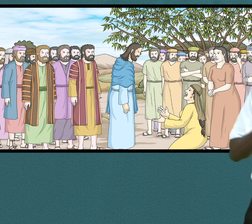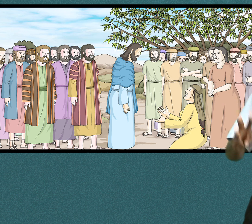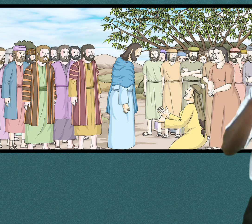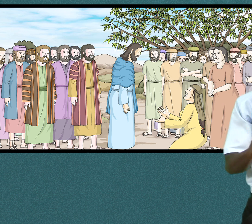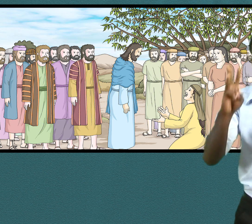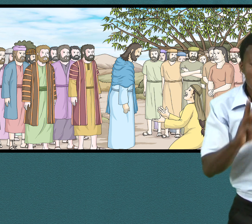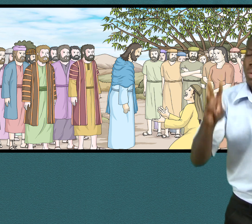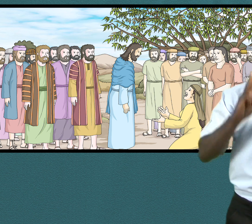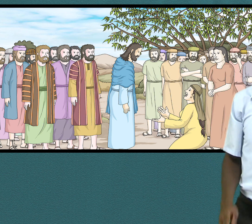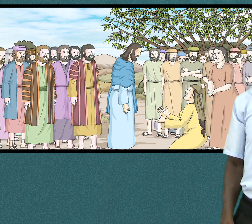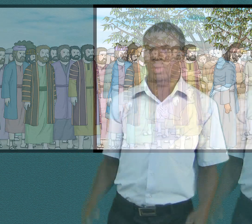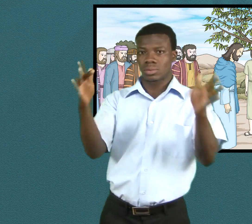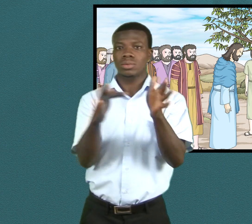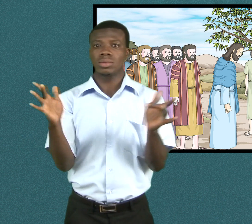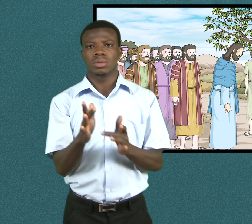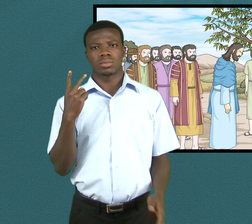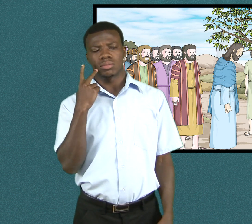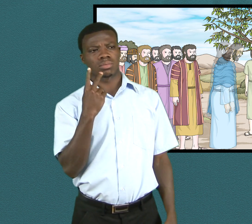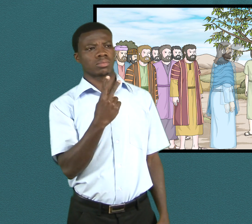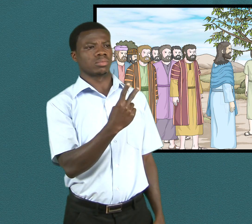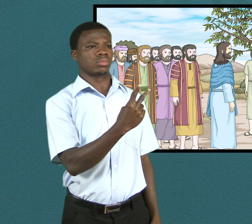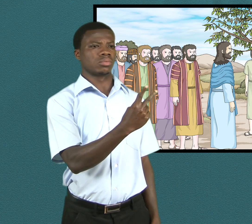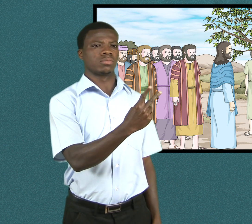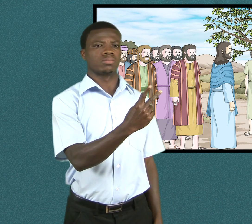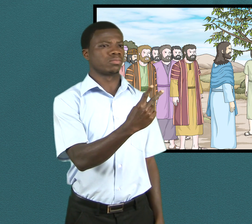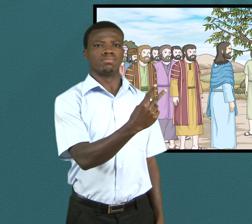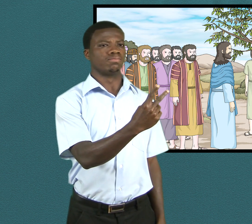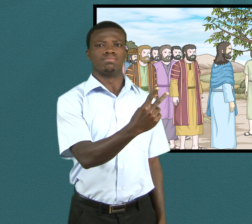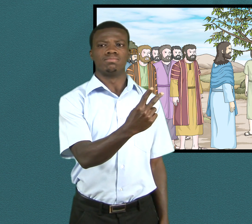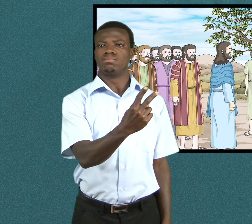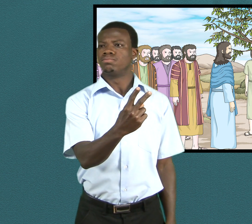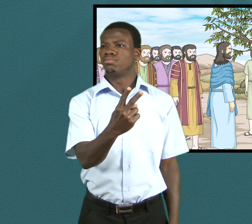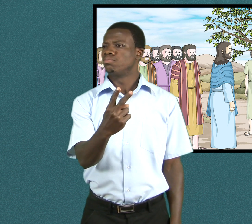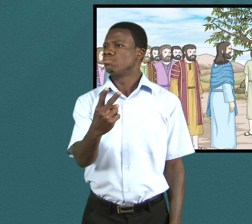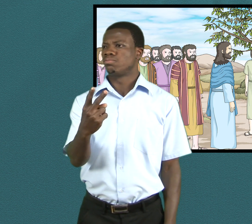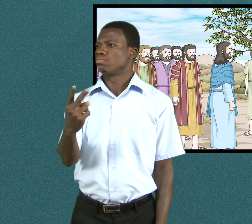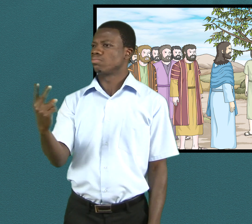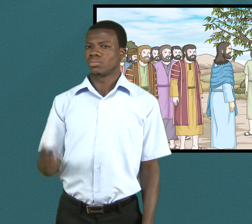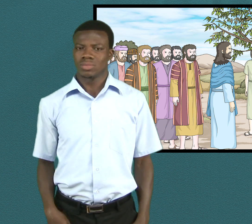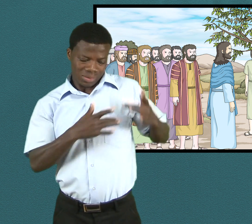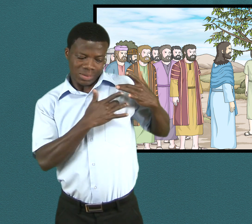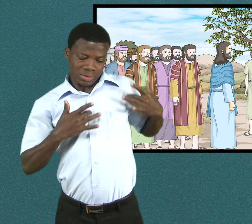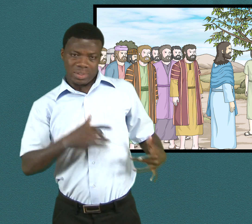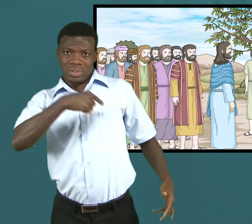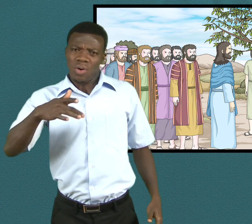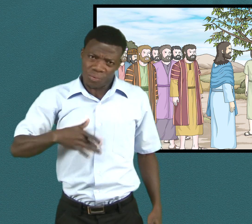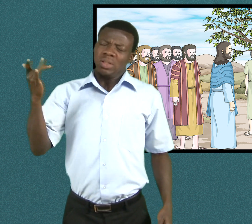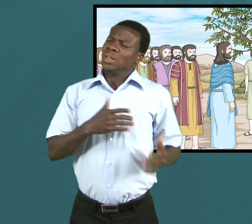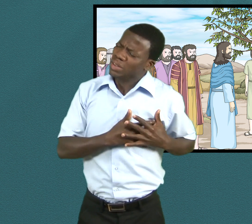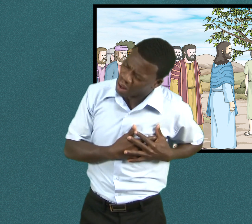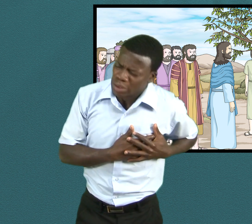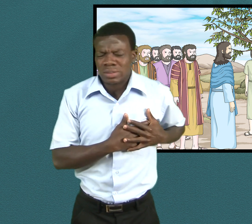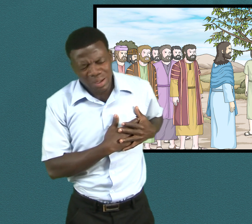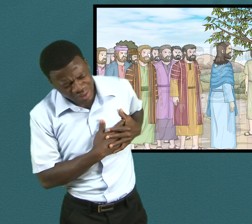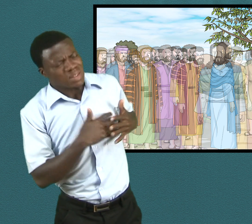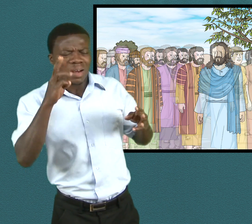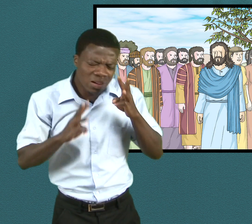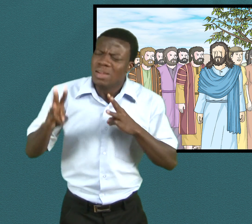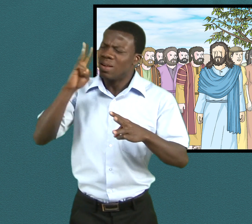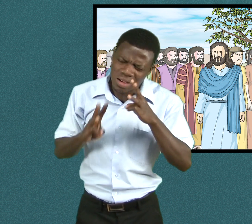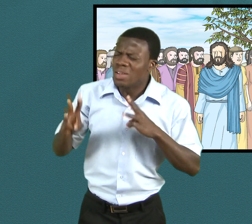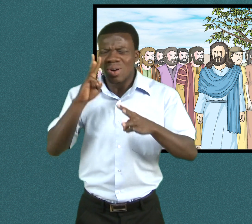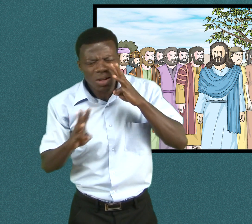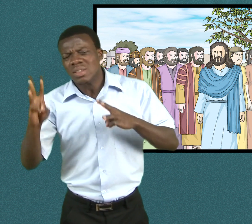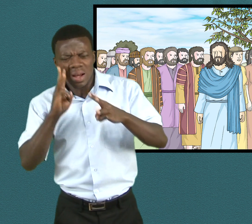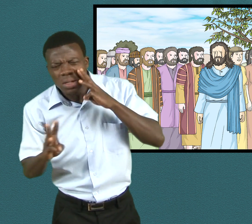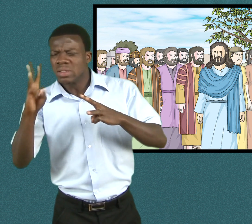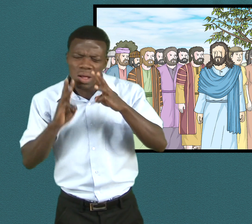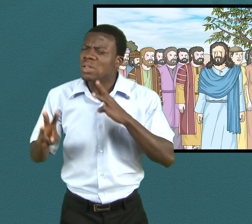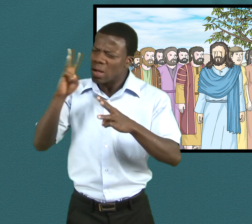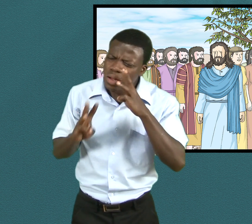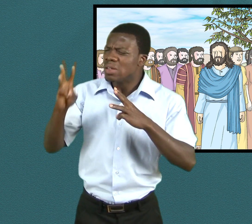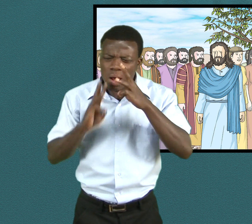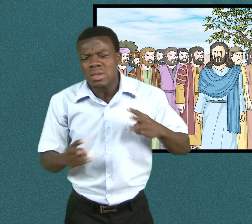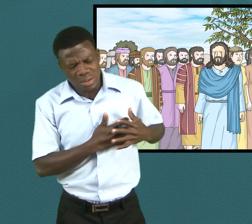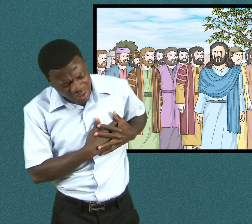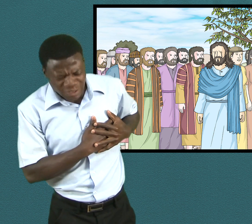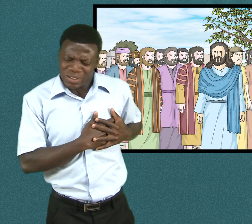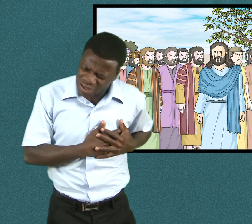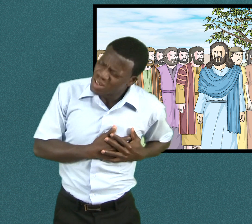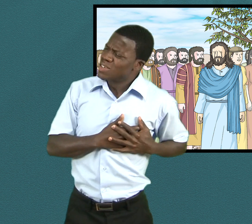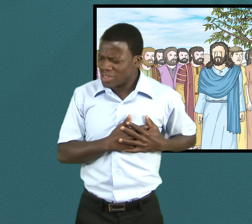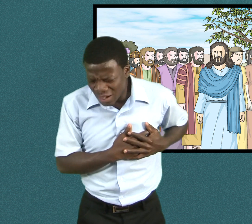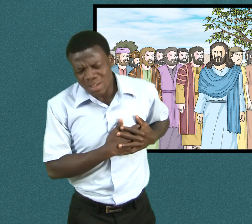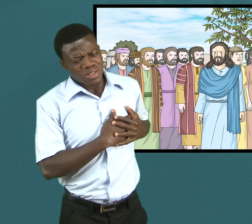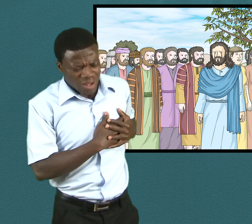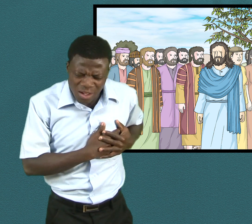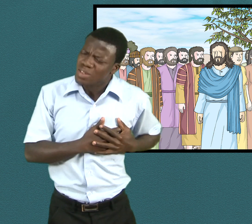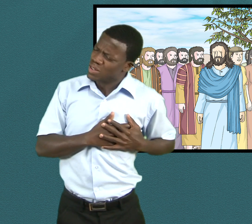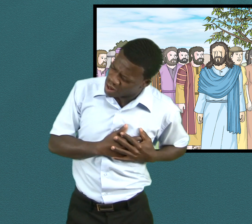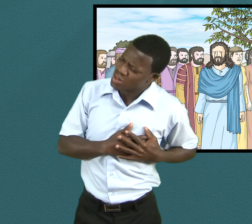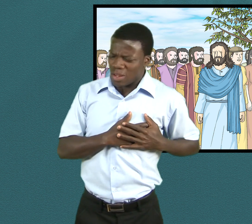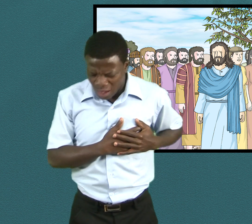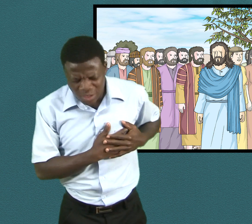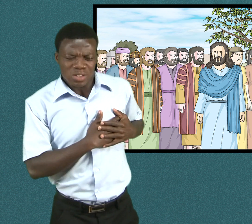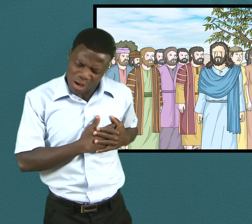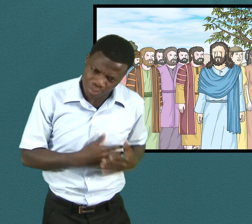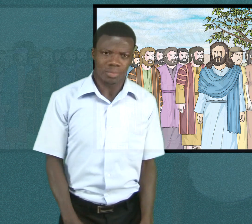When Jesus saw her weeping, and the Jews who had come with her also weeping, He was deeply moved in spirit and troubled.